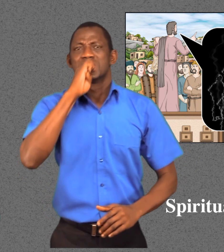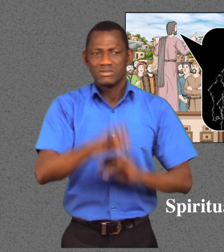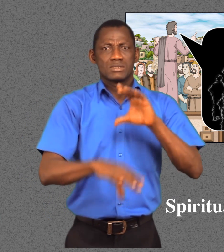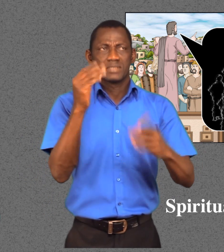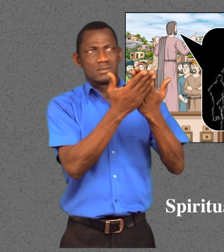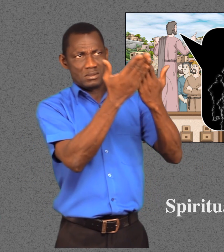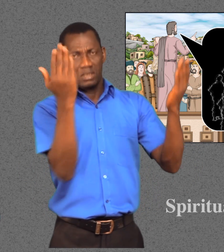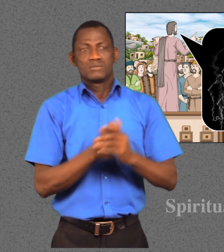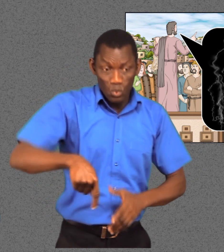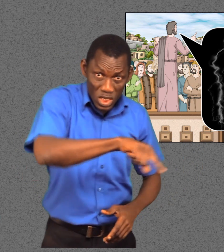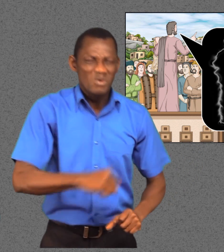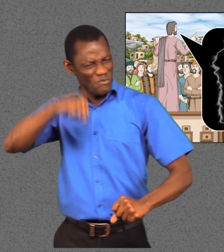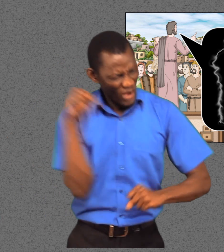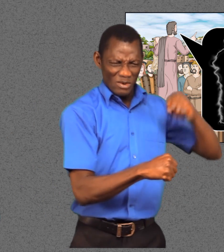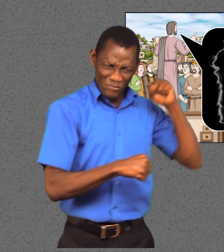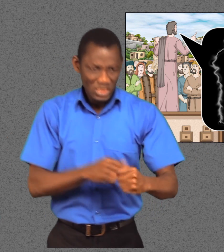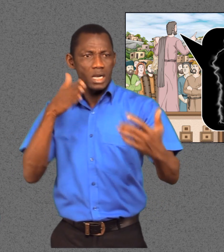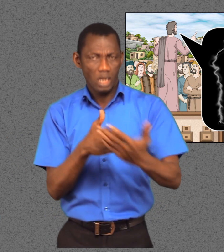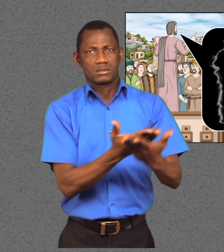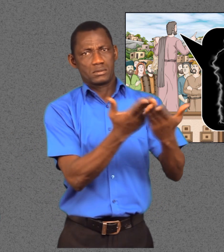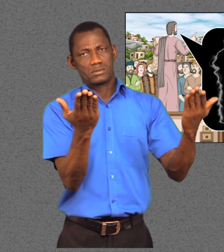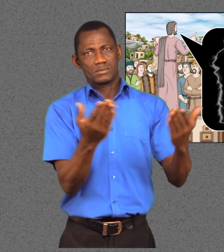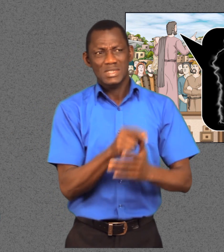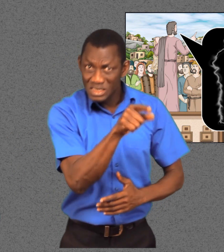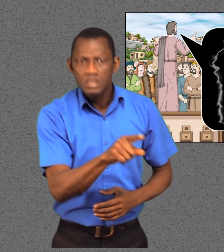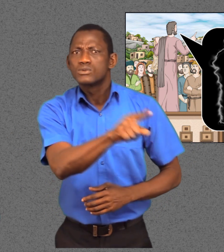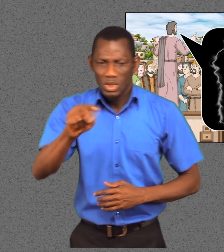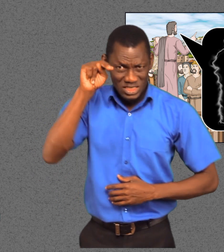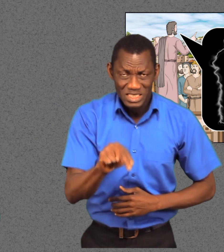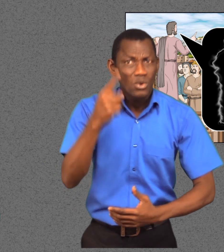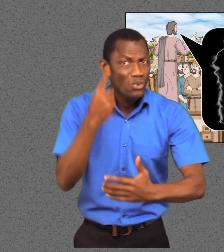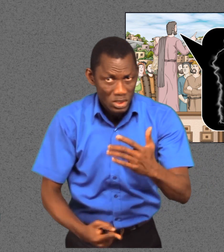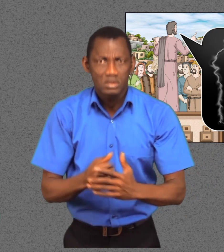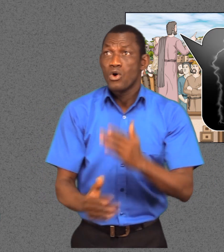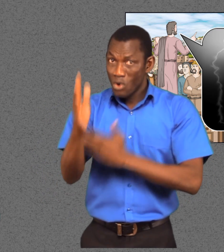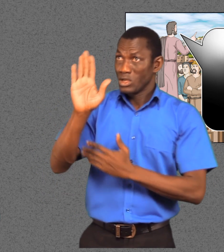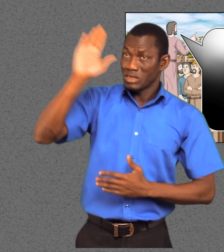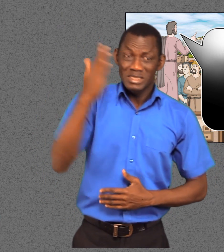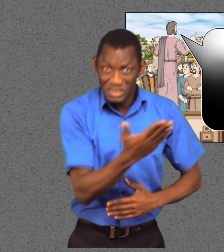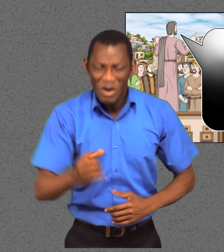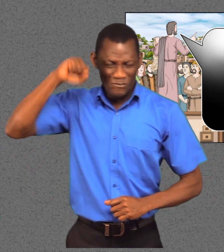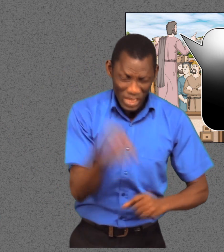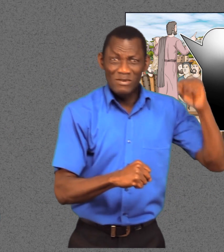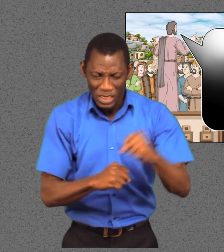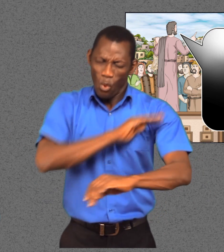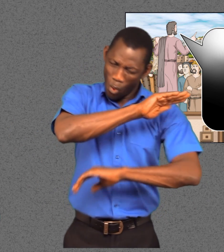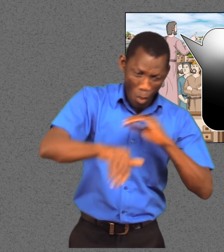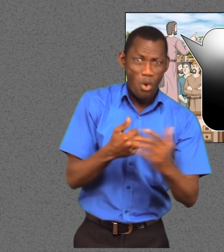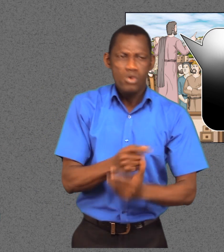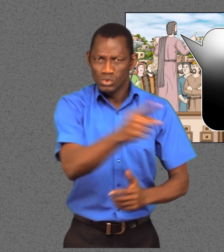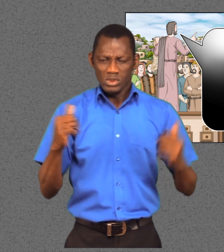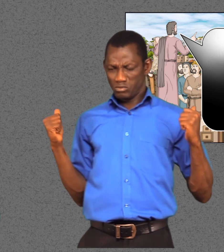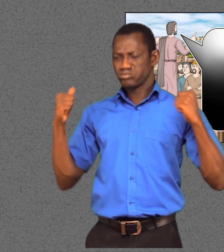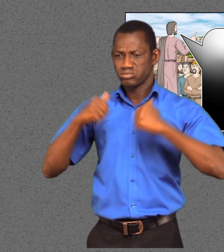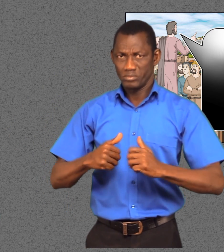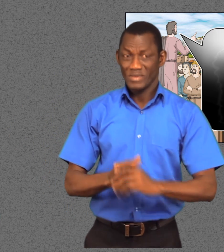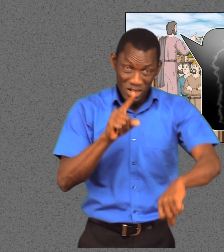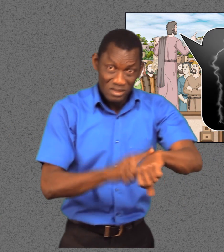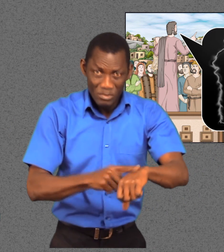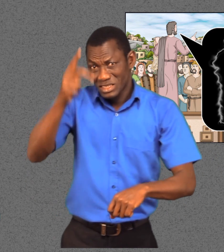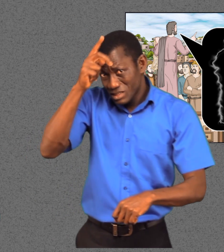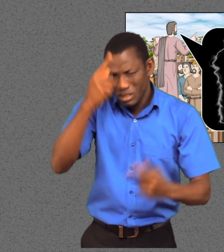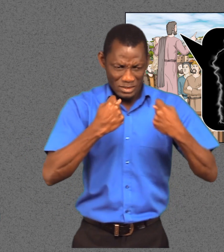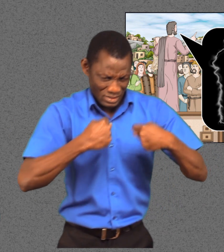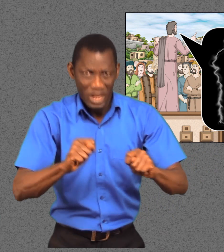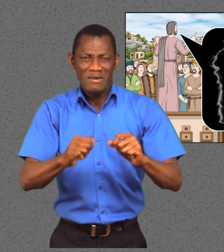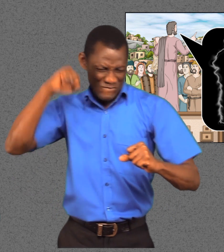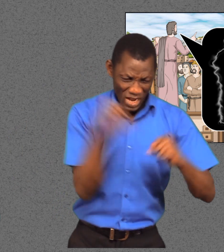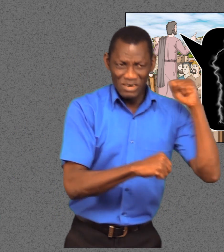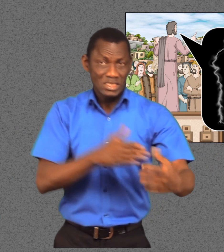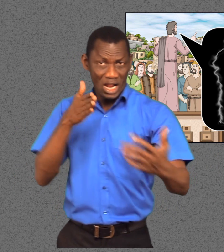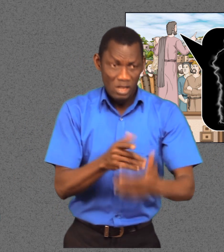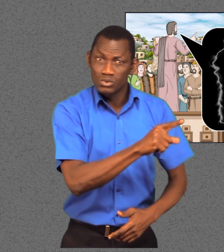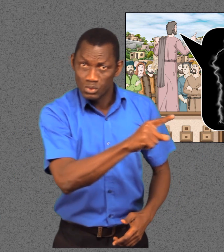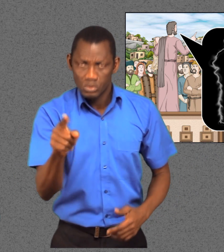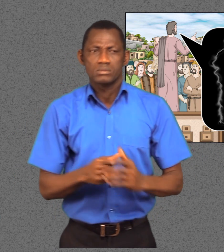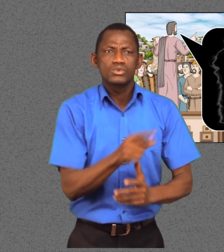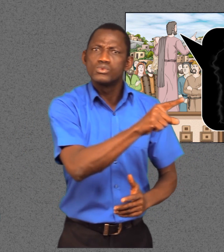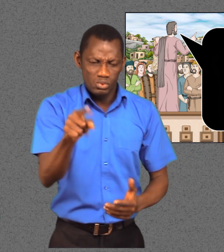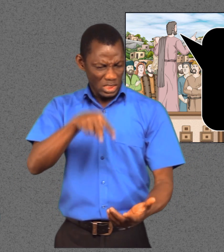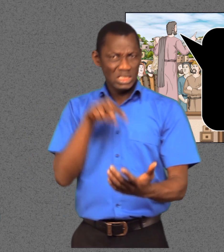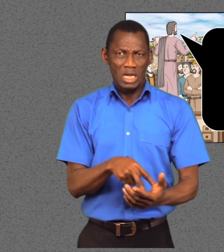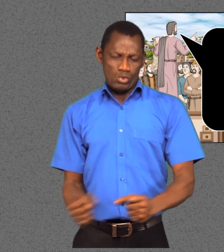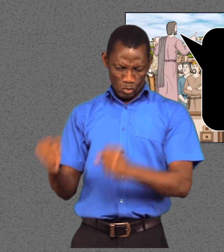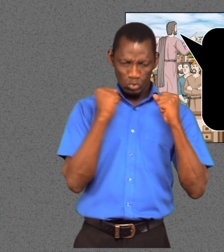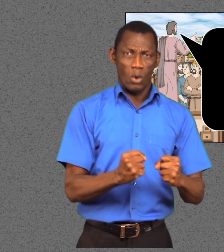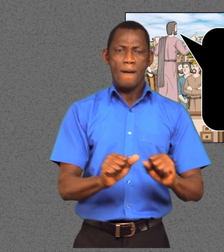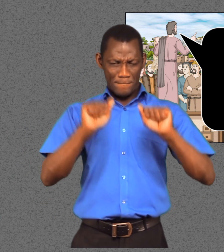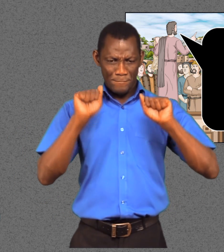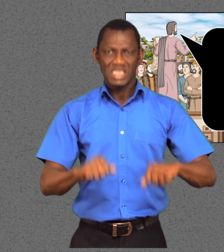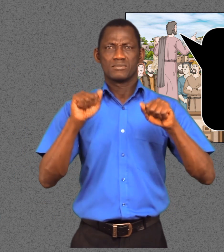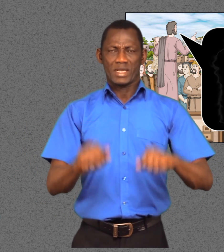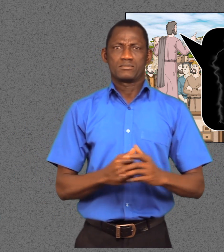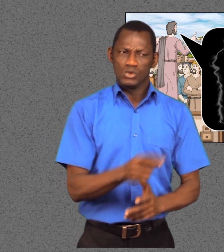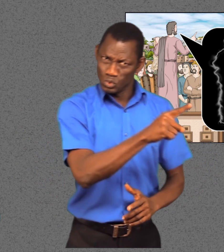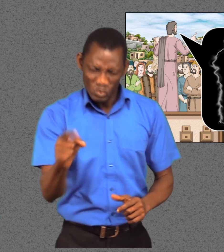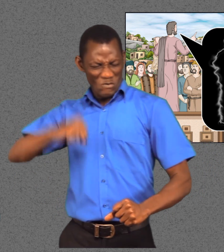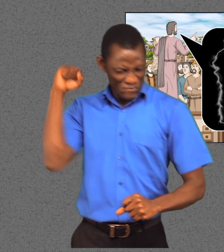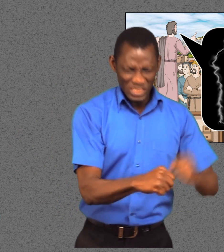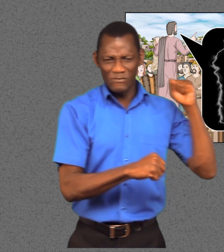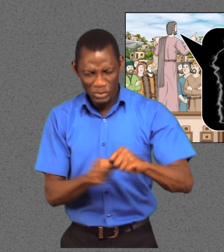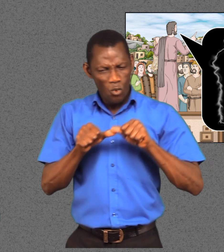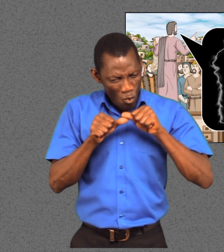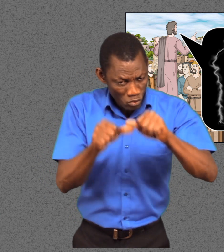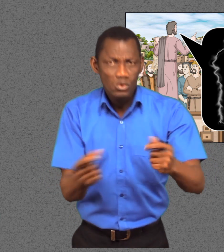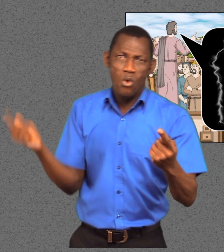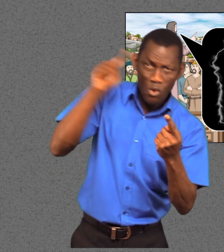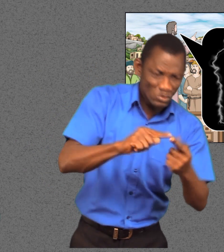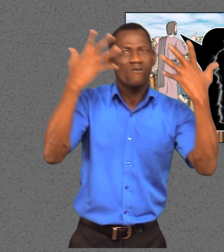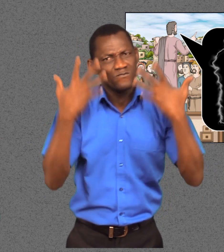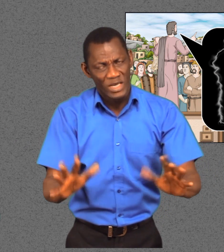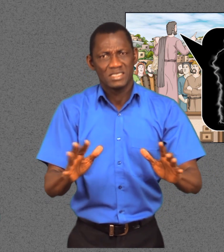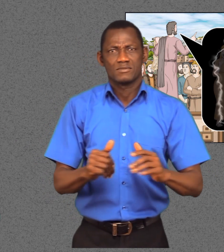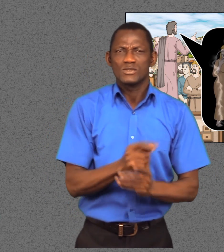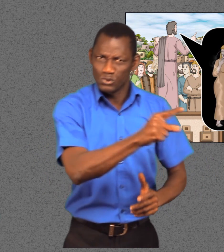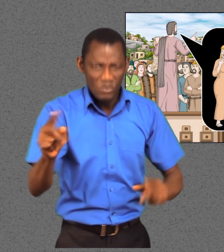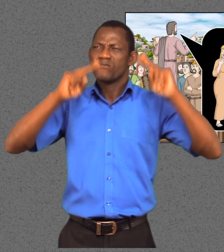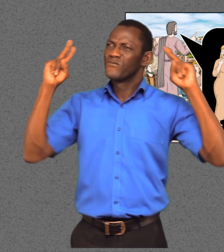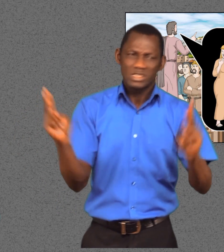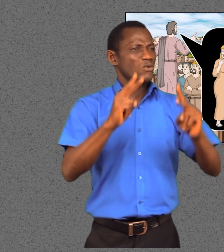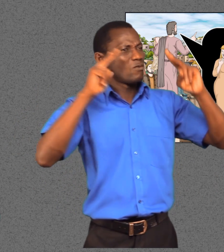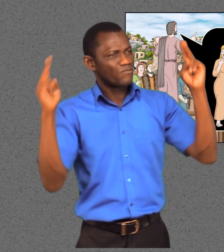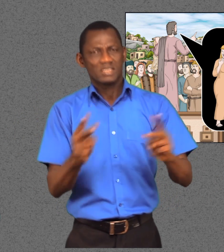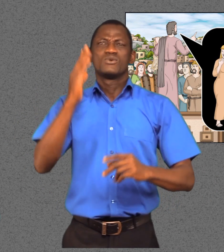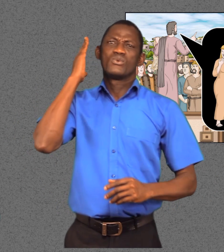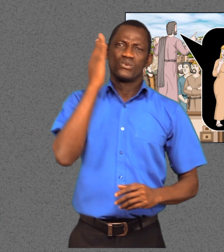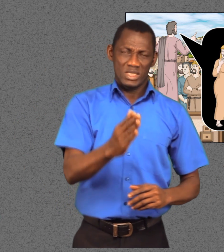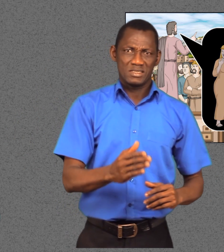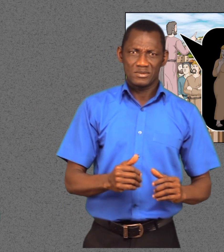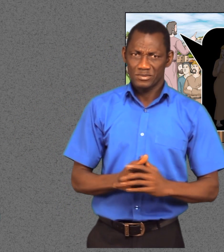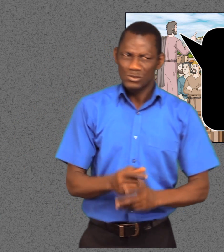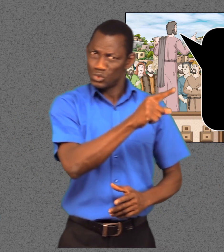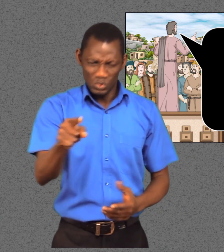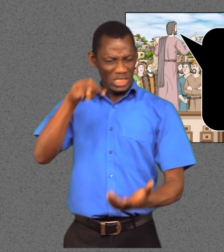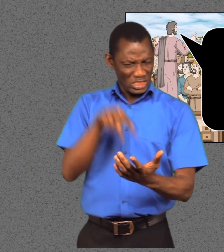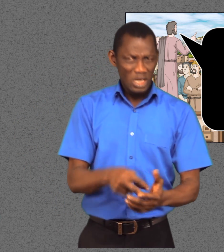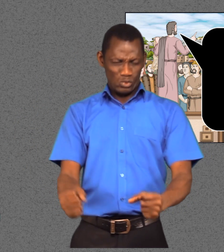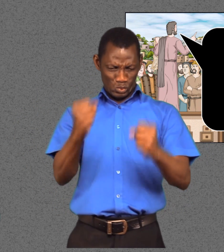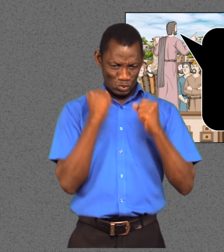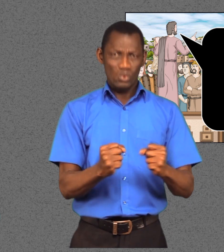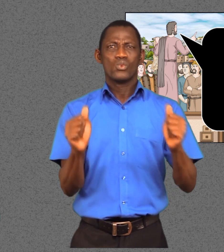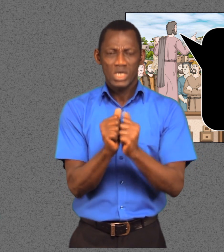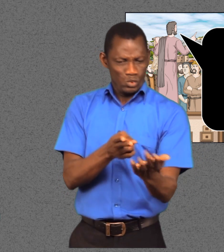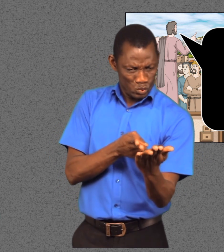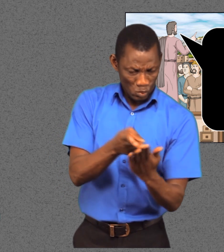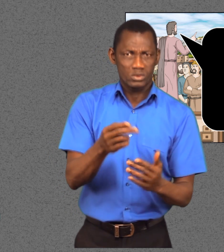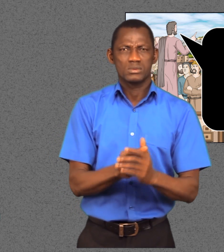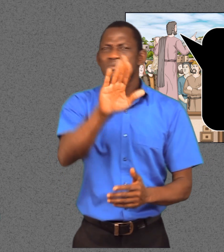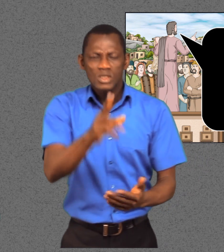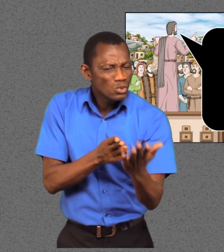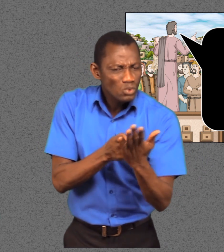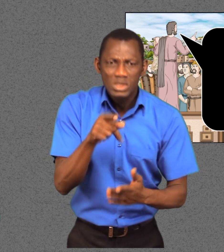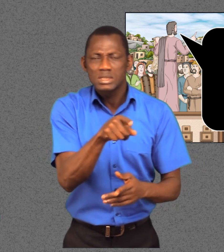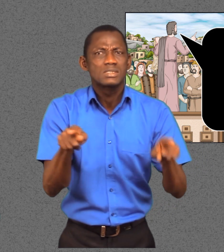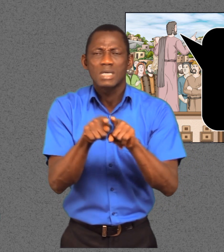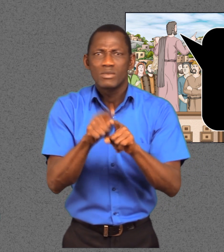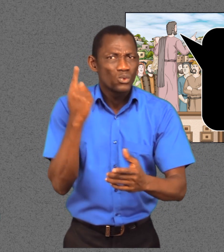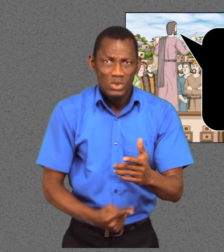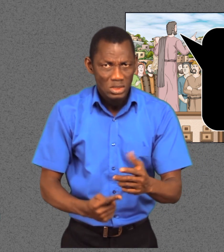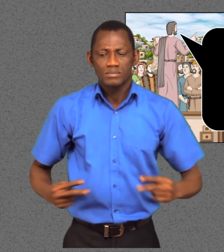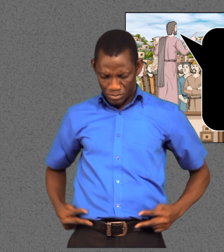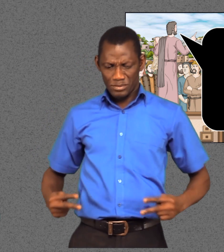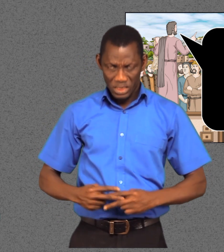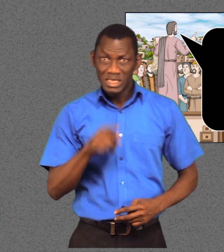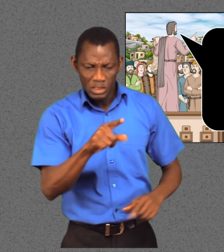Therefore take up the full armor of God, so that when the day of evil comes, you will be able to stand your ground, and having done everything, to stand.